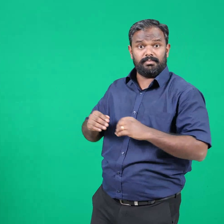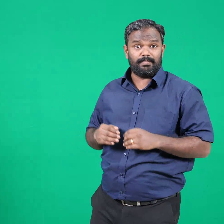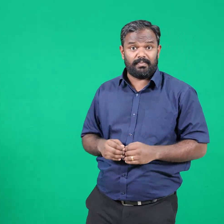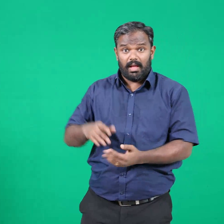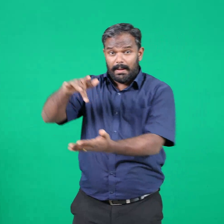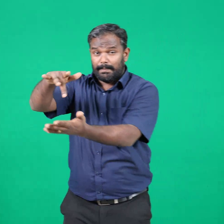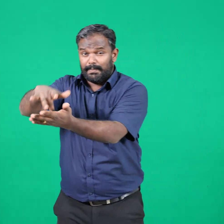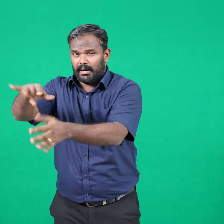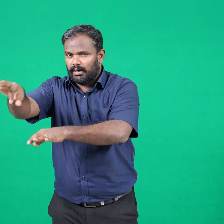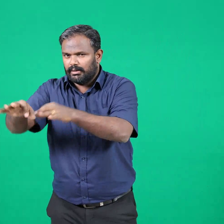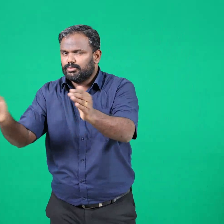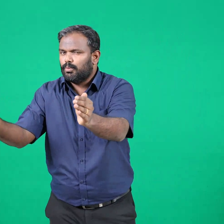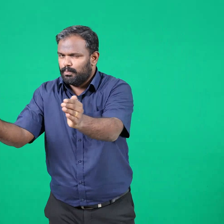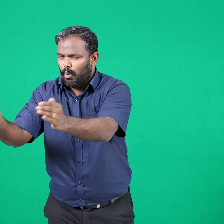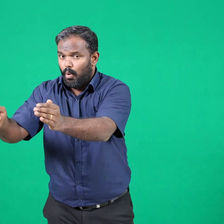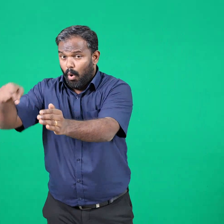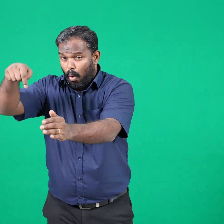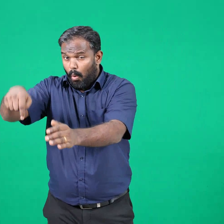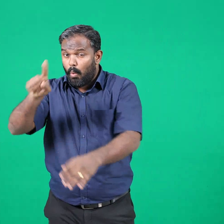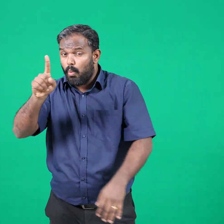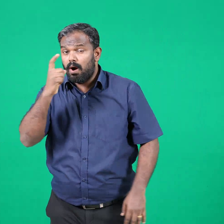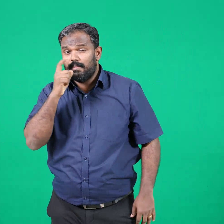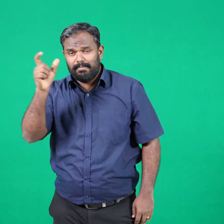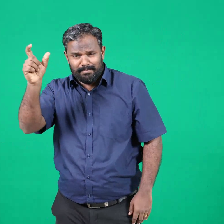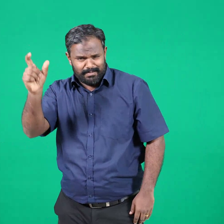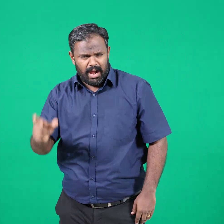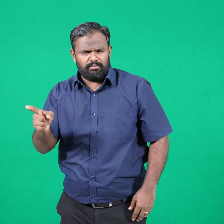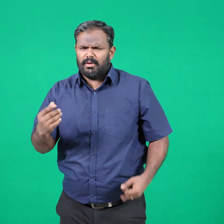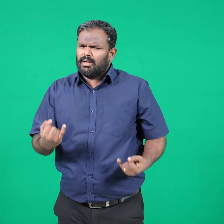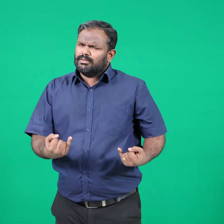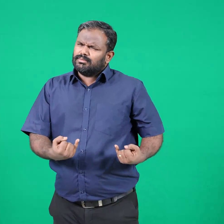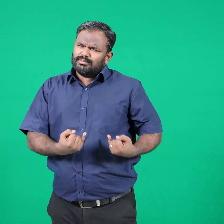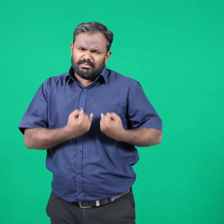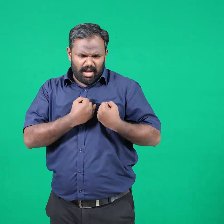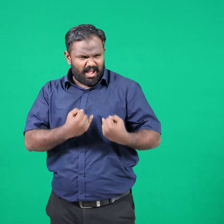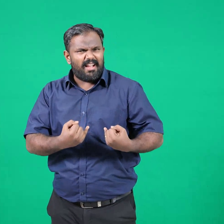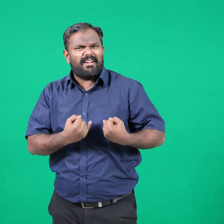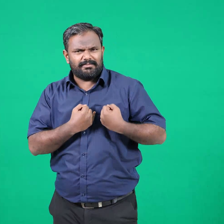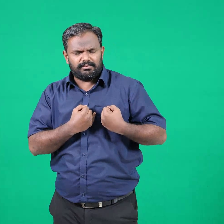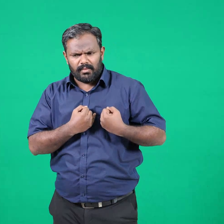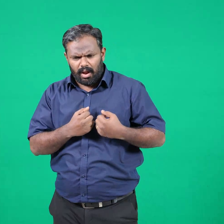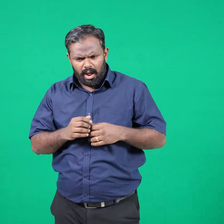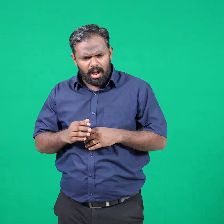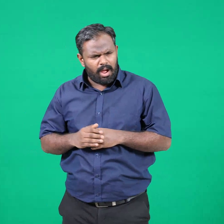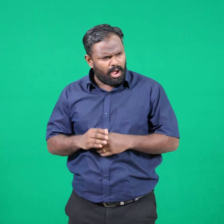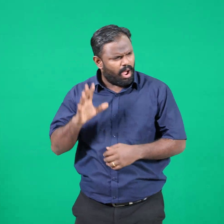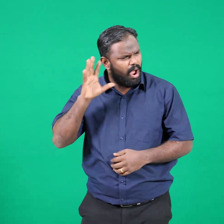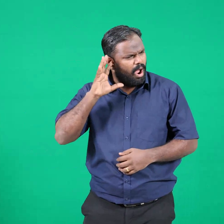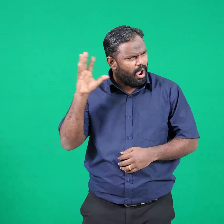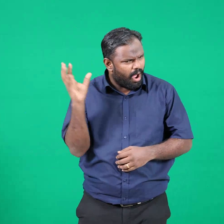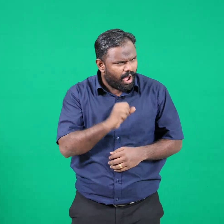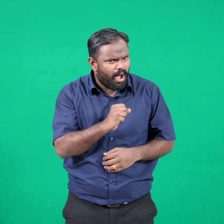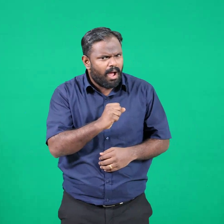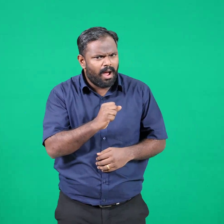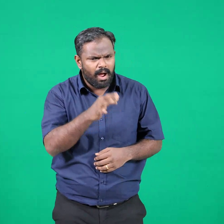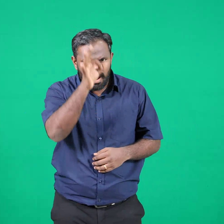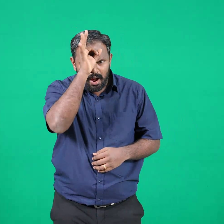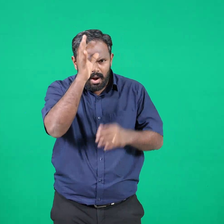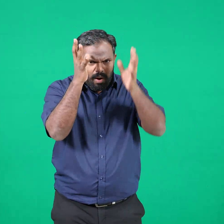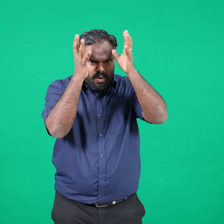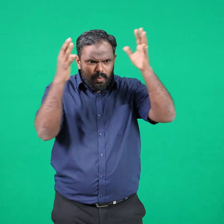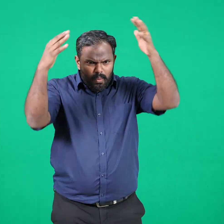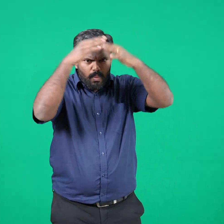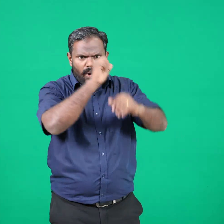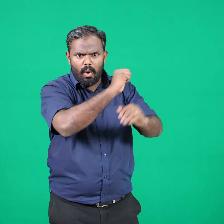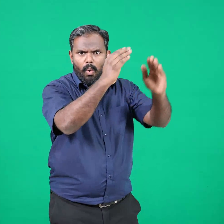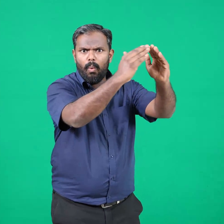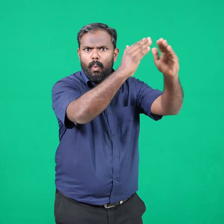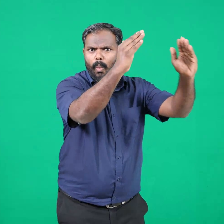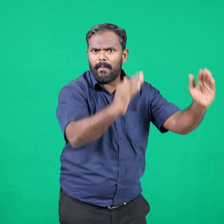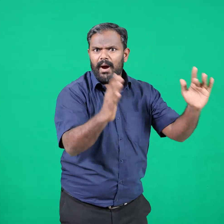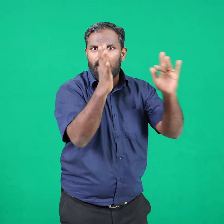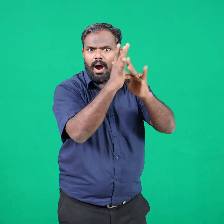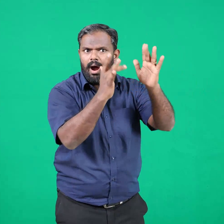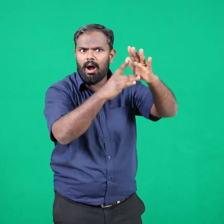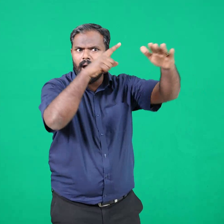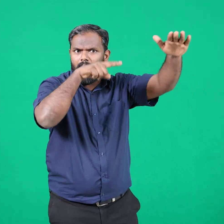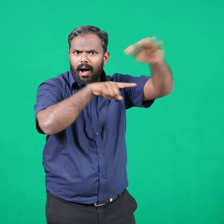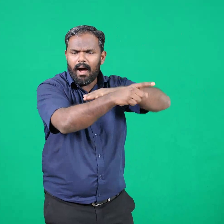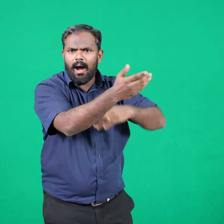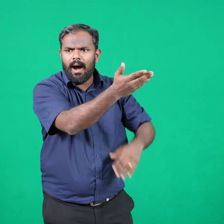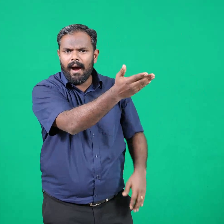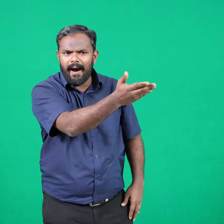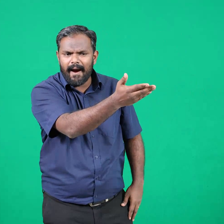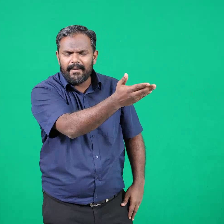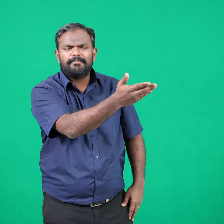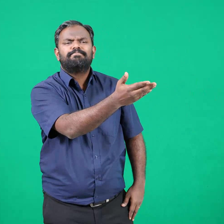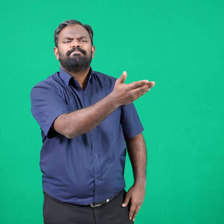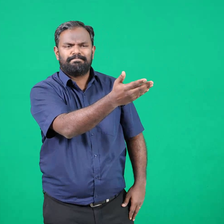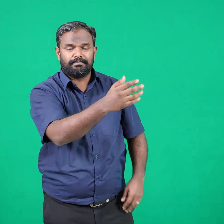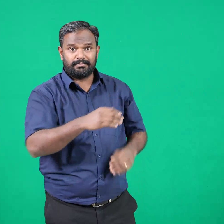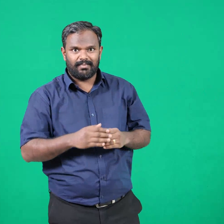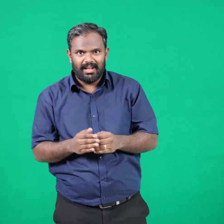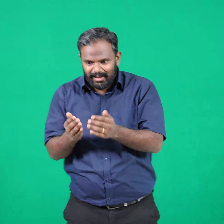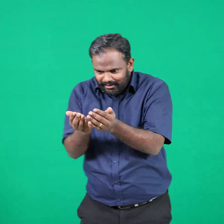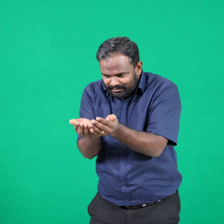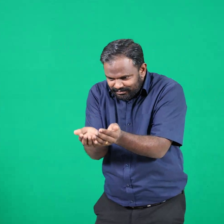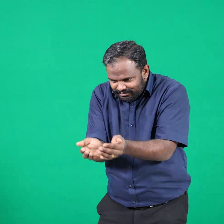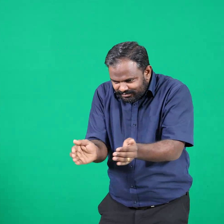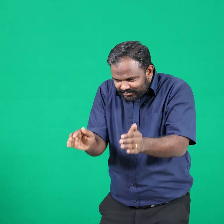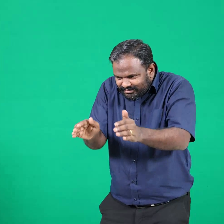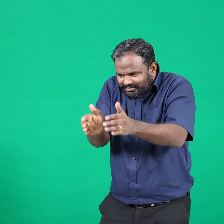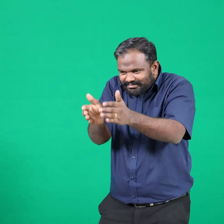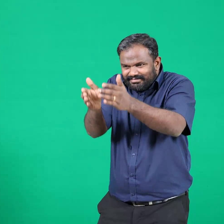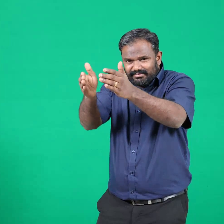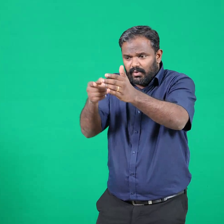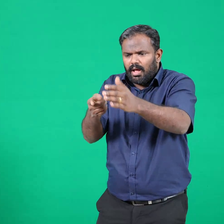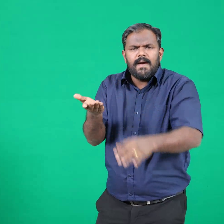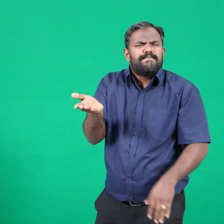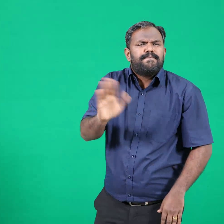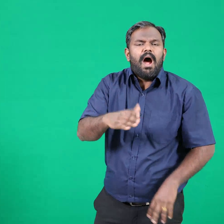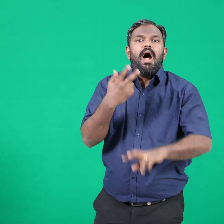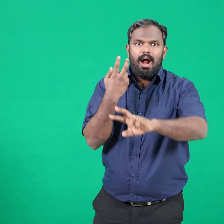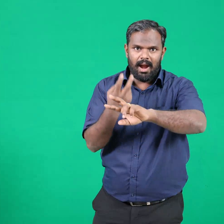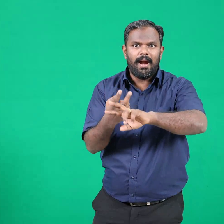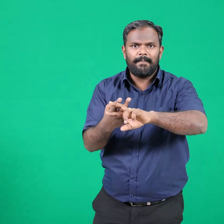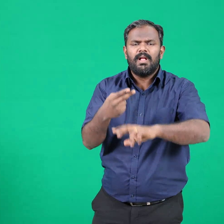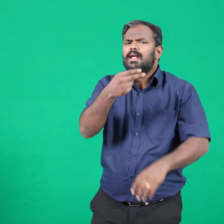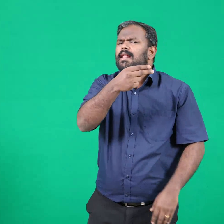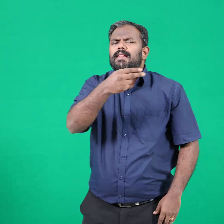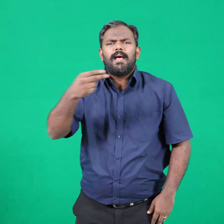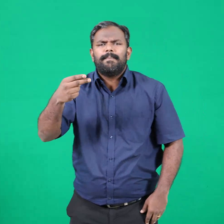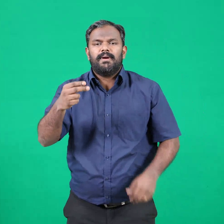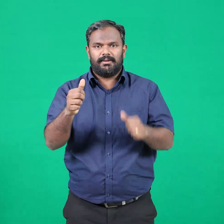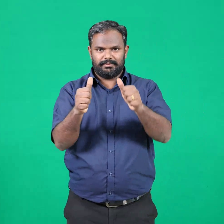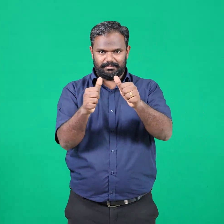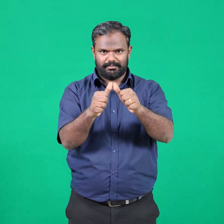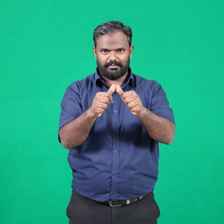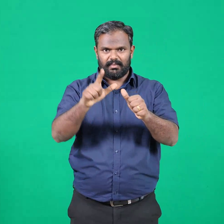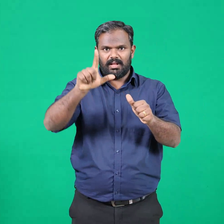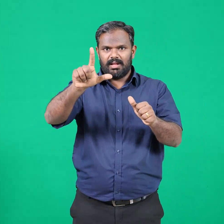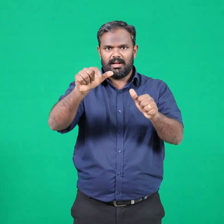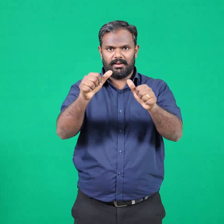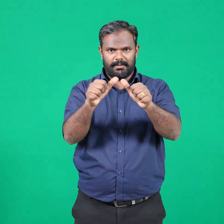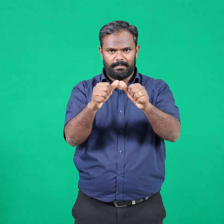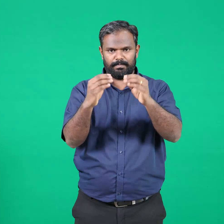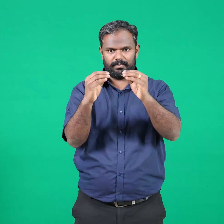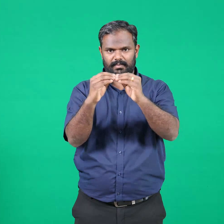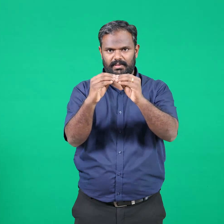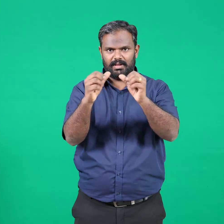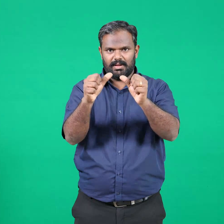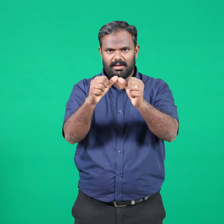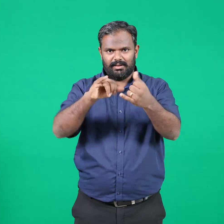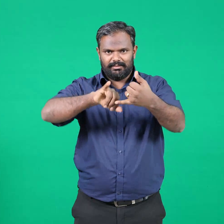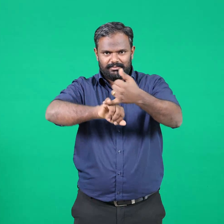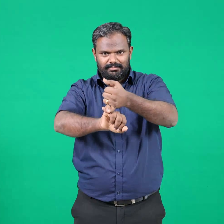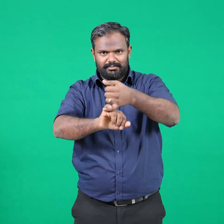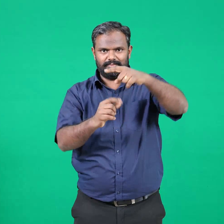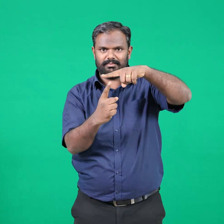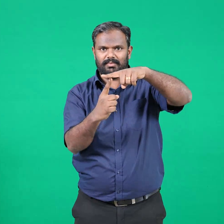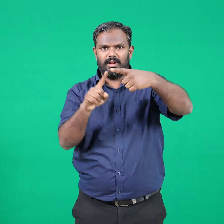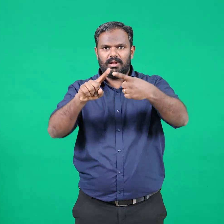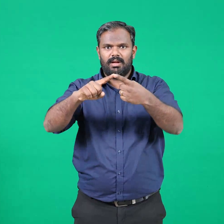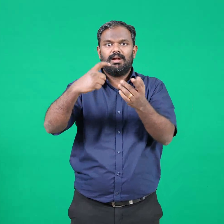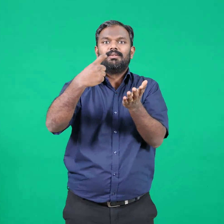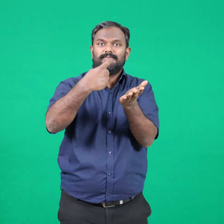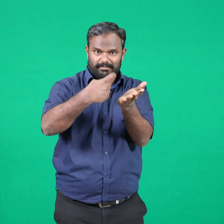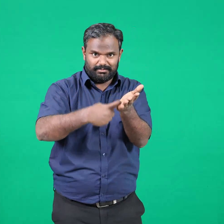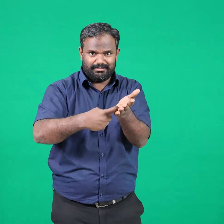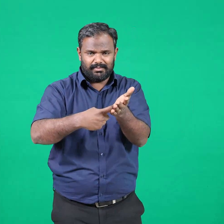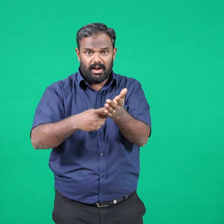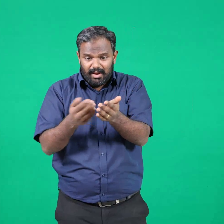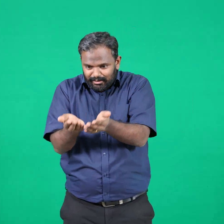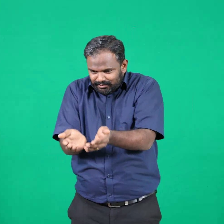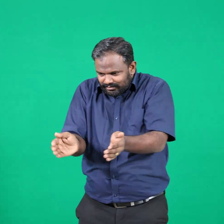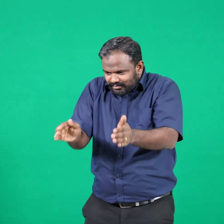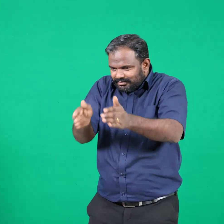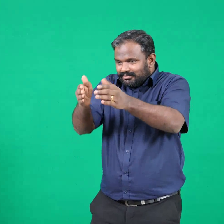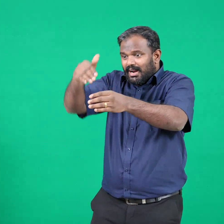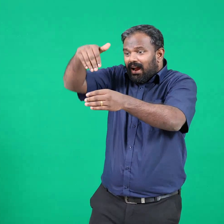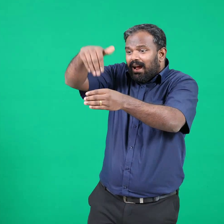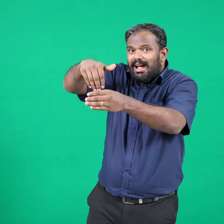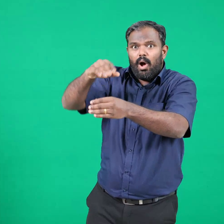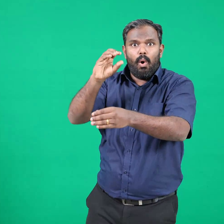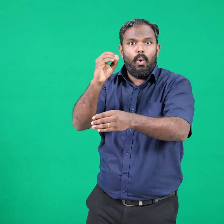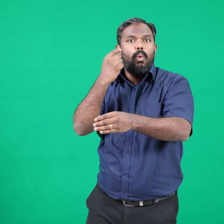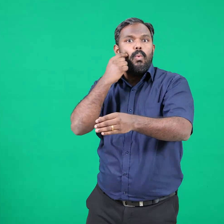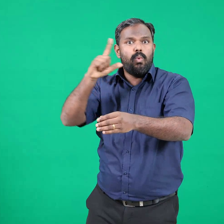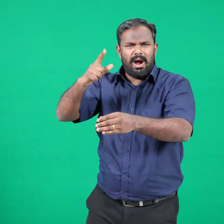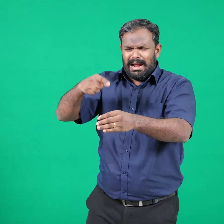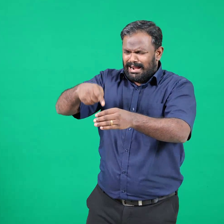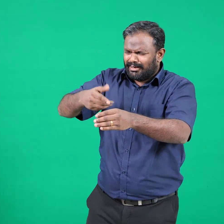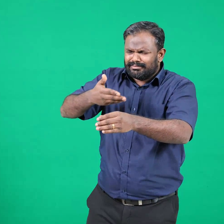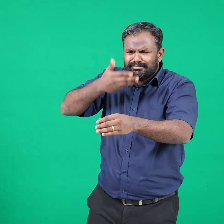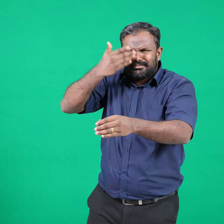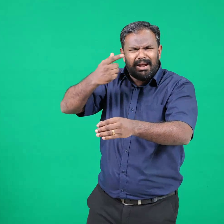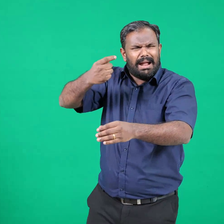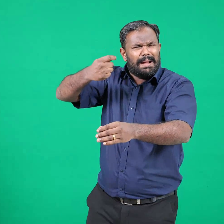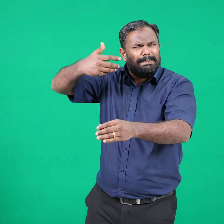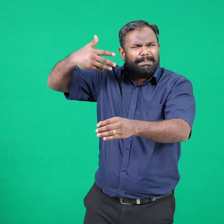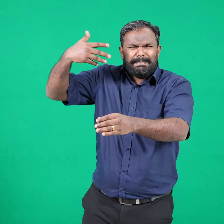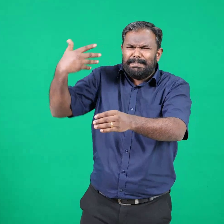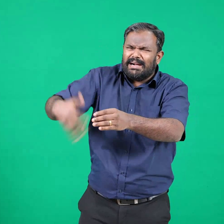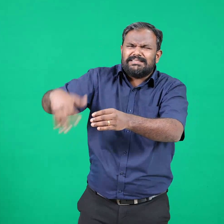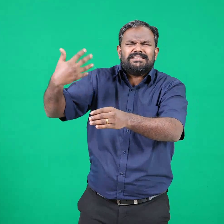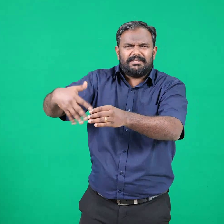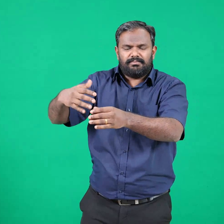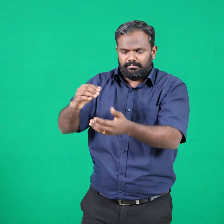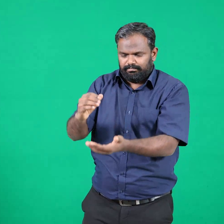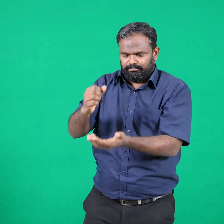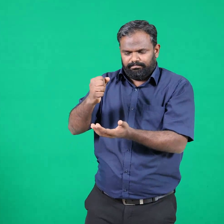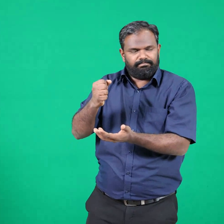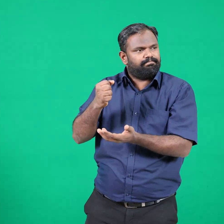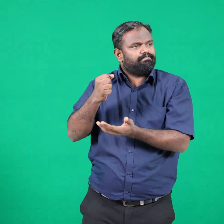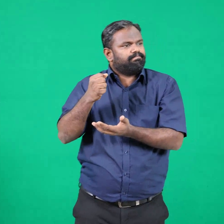When a sinful woman from that town learned that Jesus was dining there, she brought an alabaster jar of perfume.